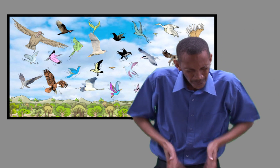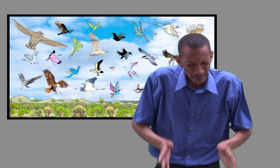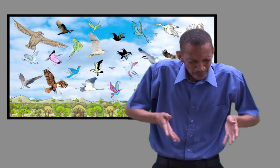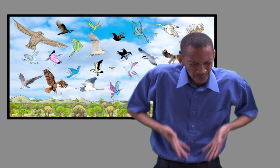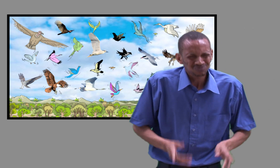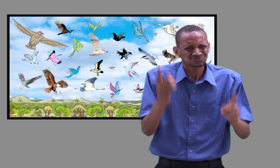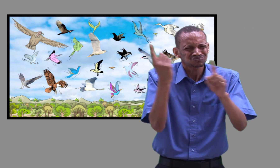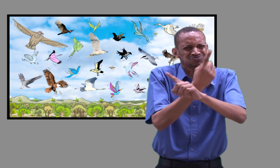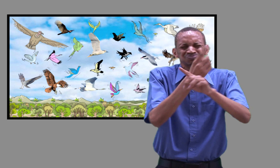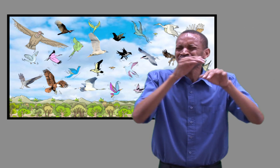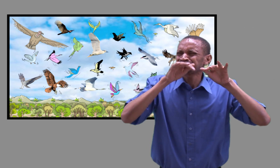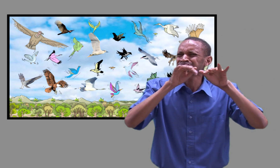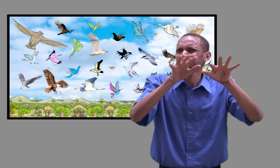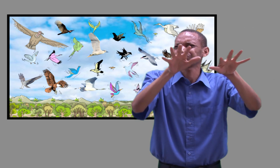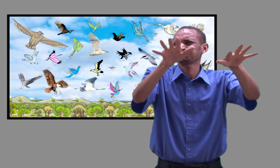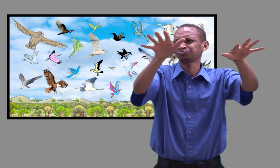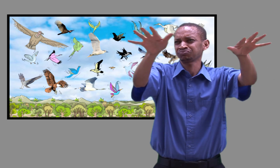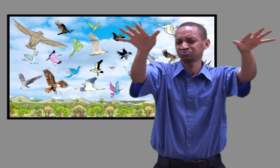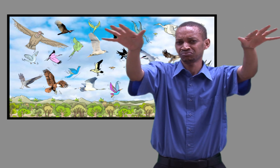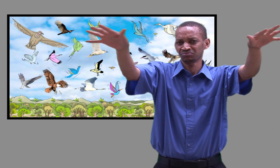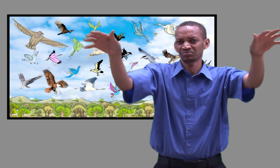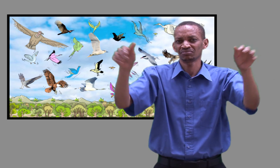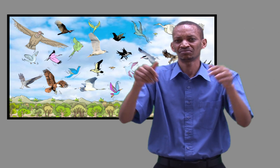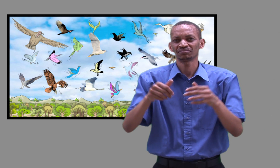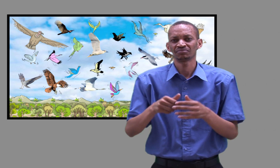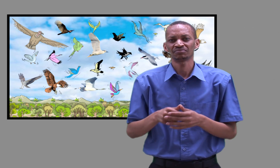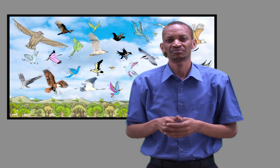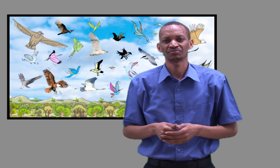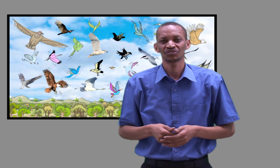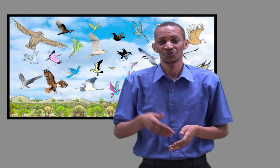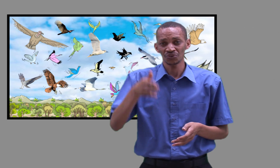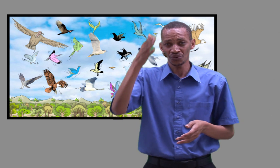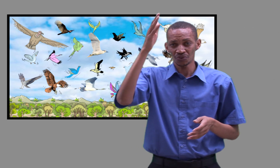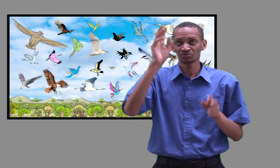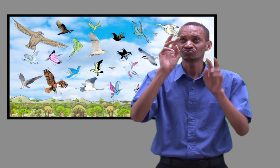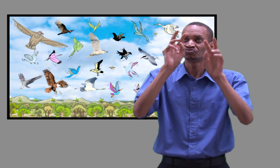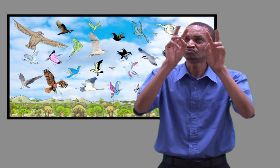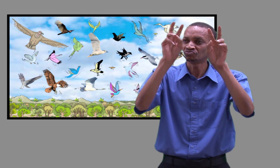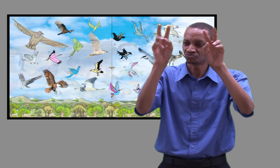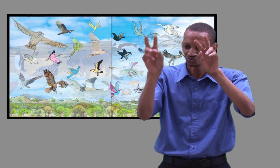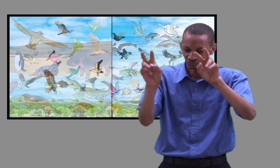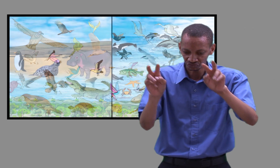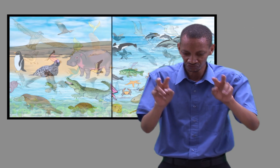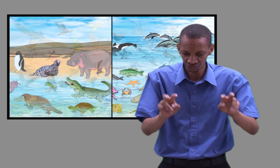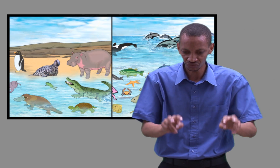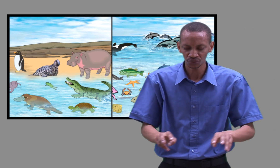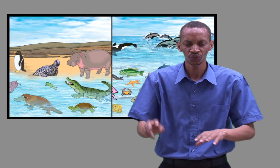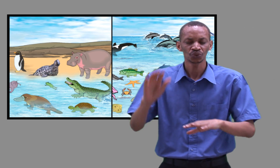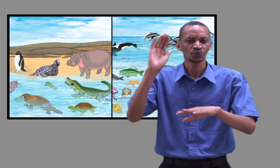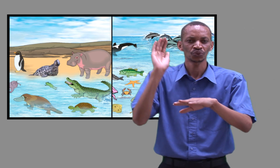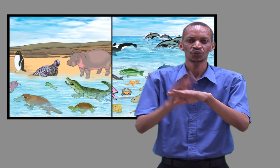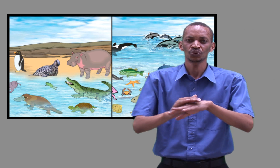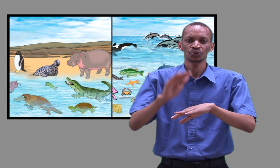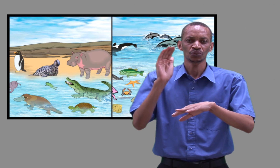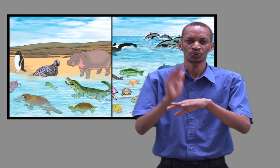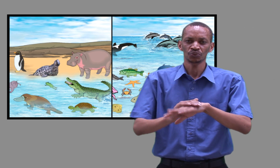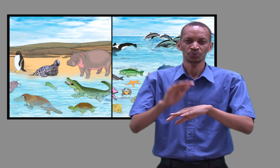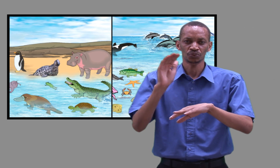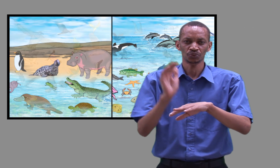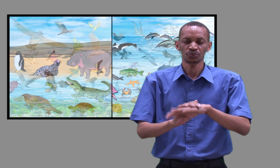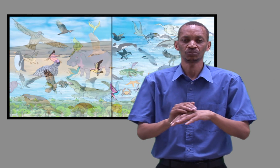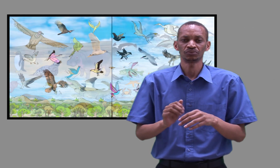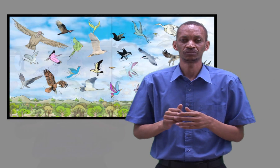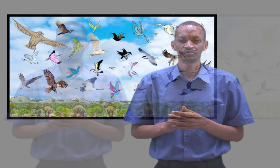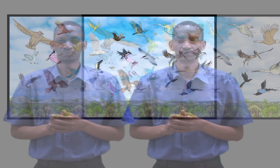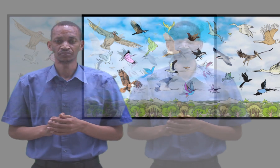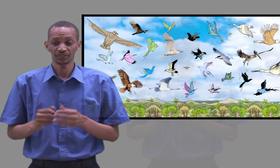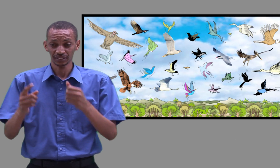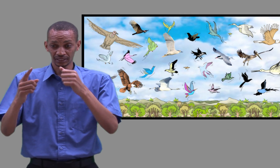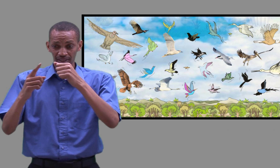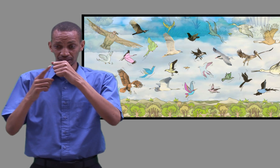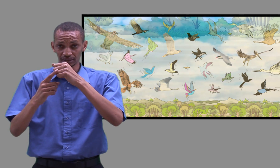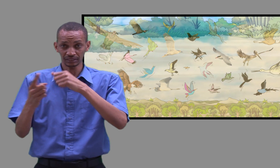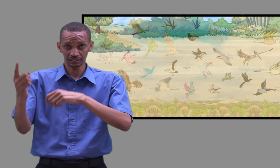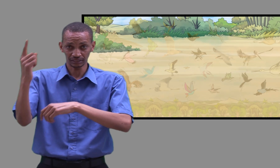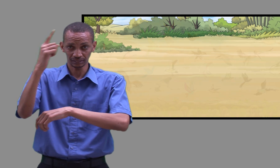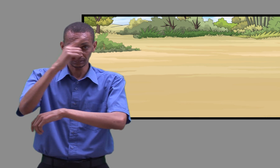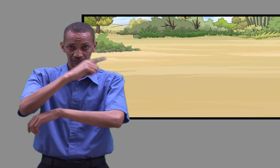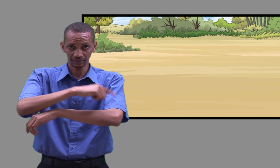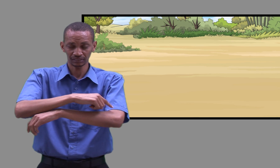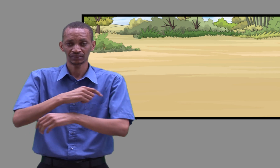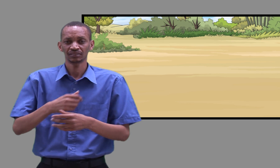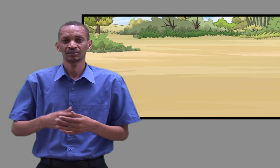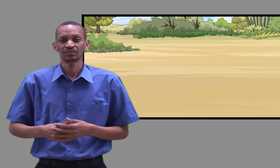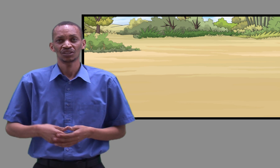And there was evening, and there was morning—the fifth day.